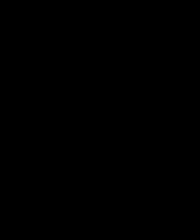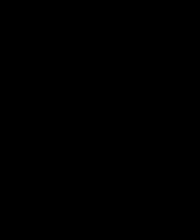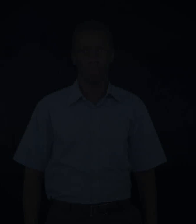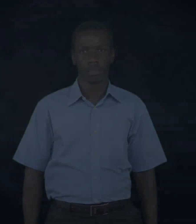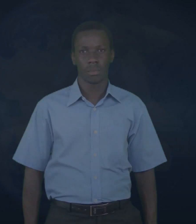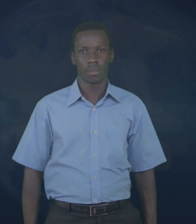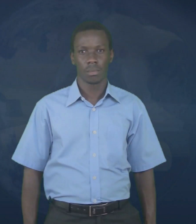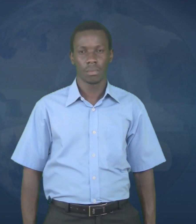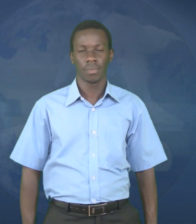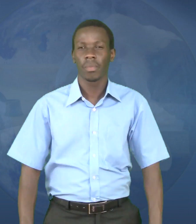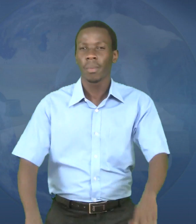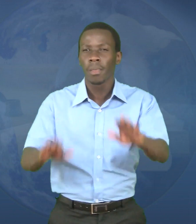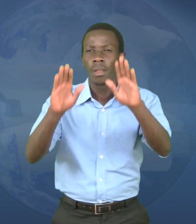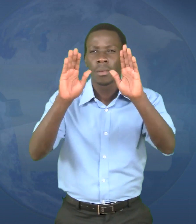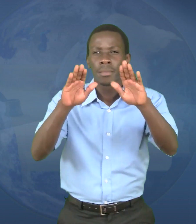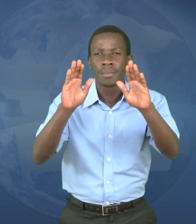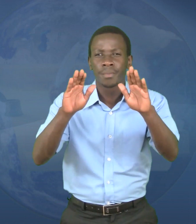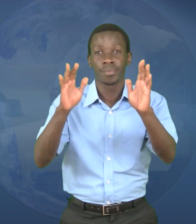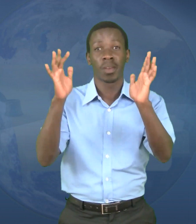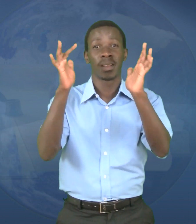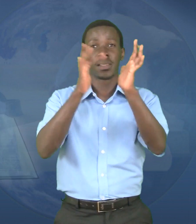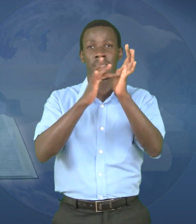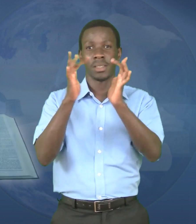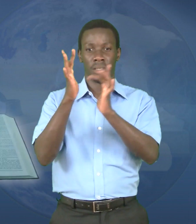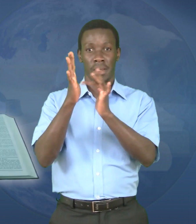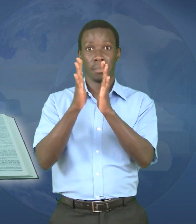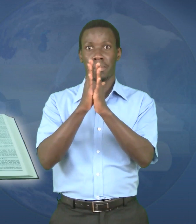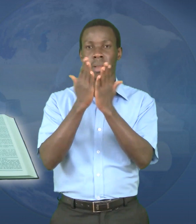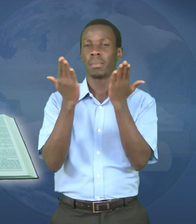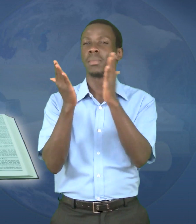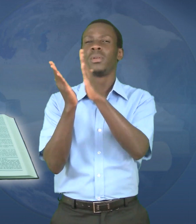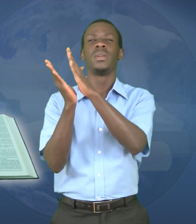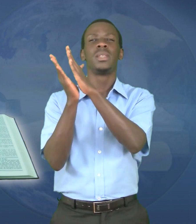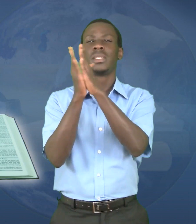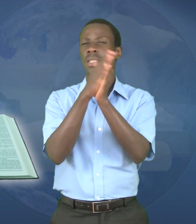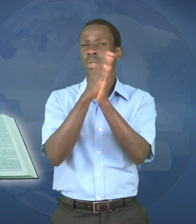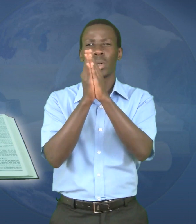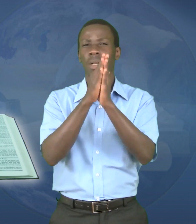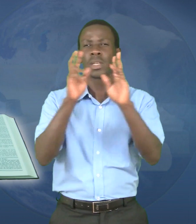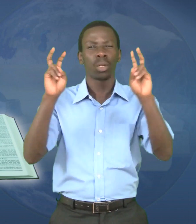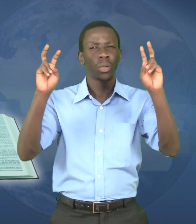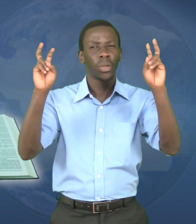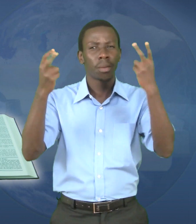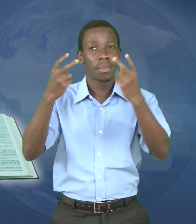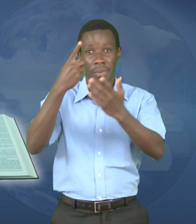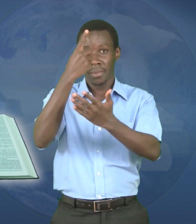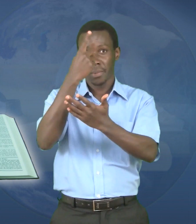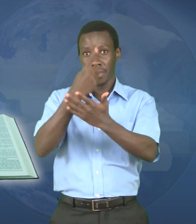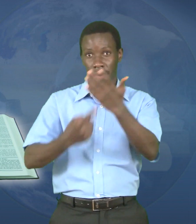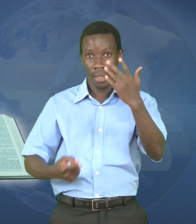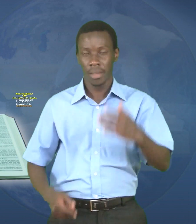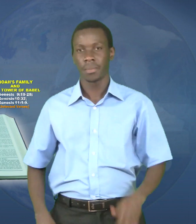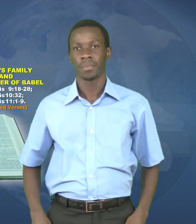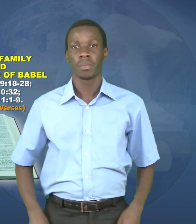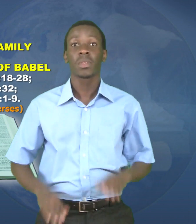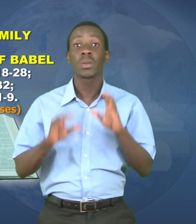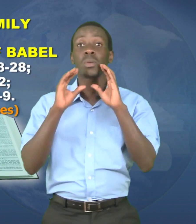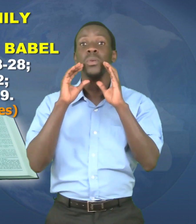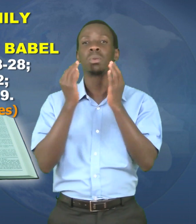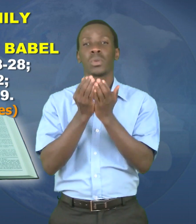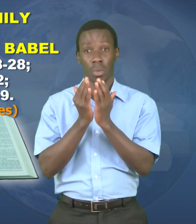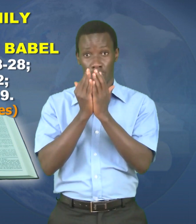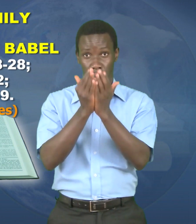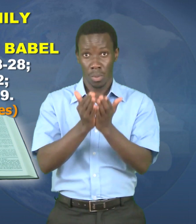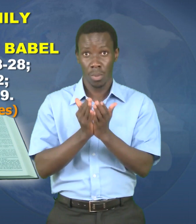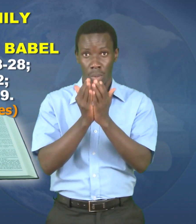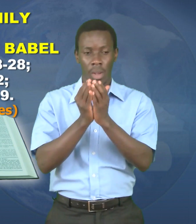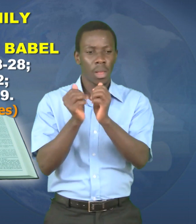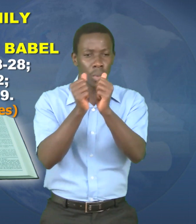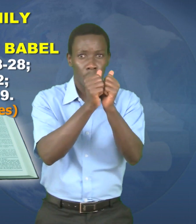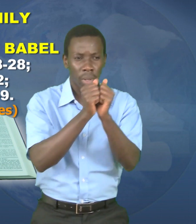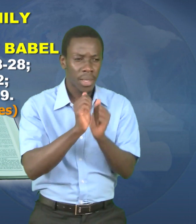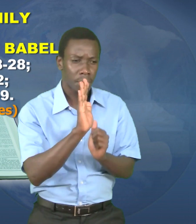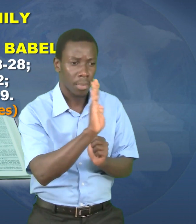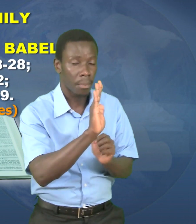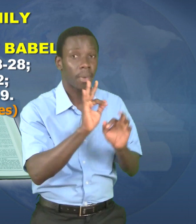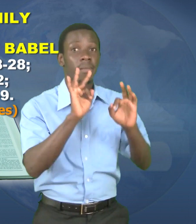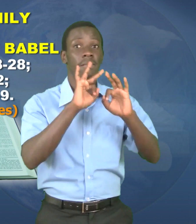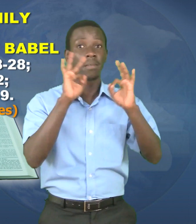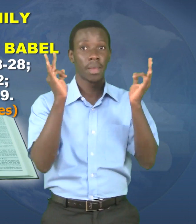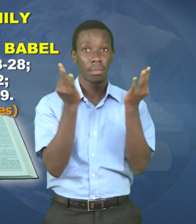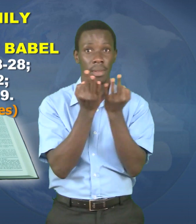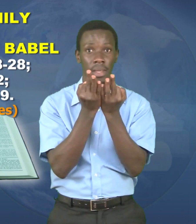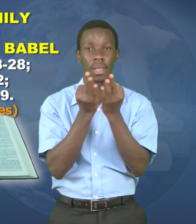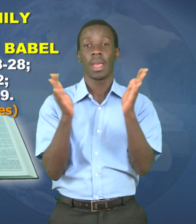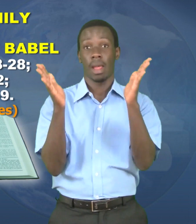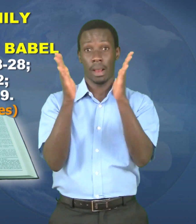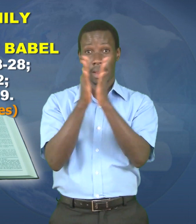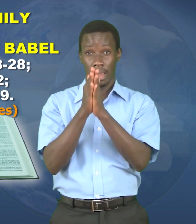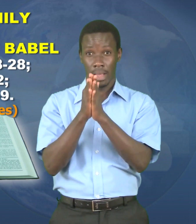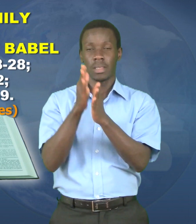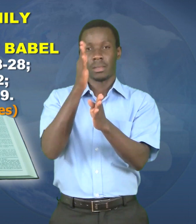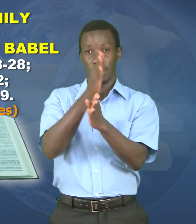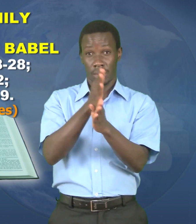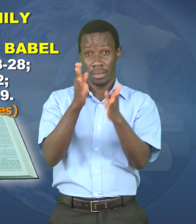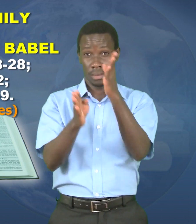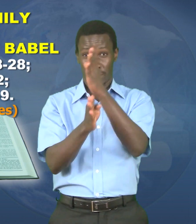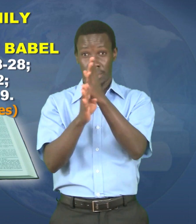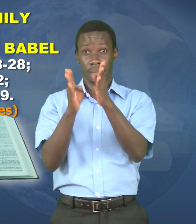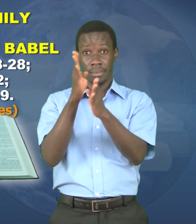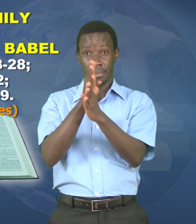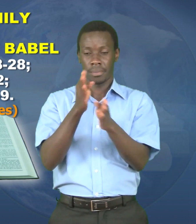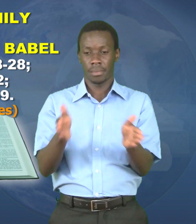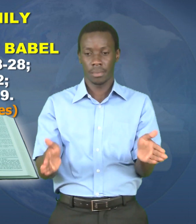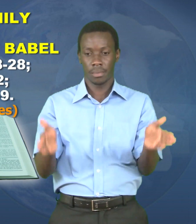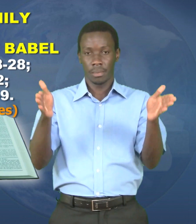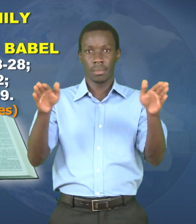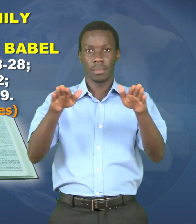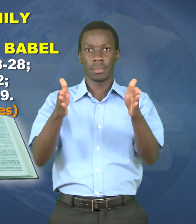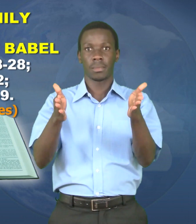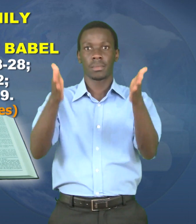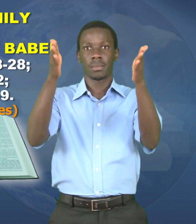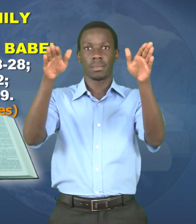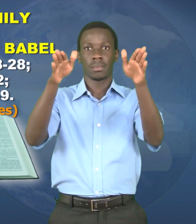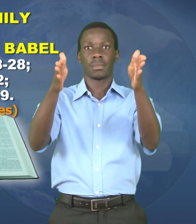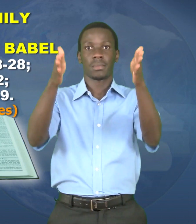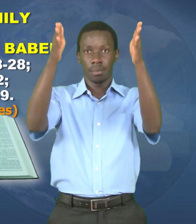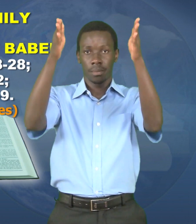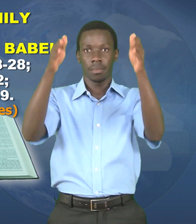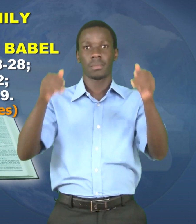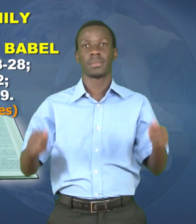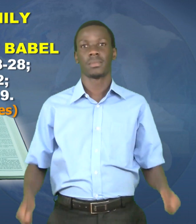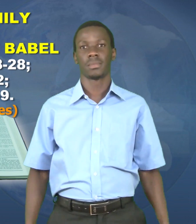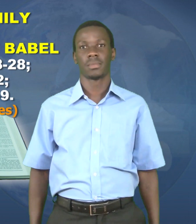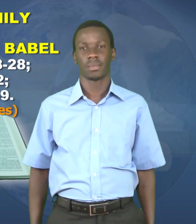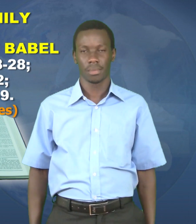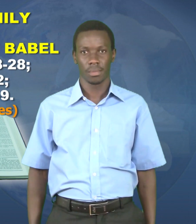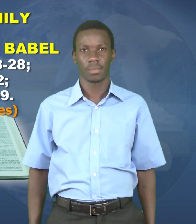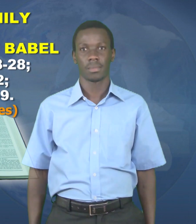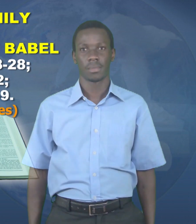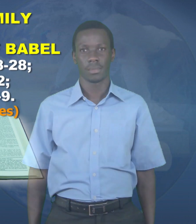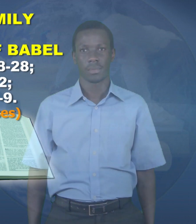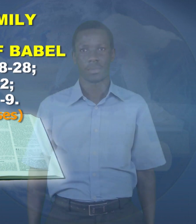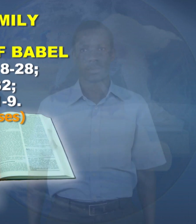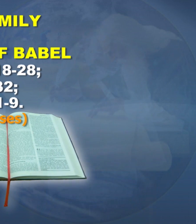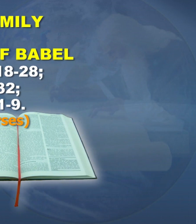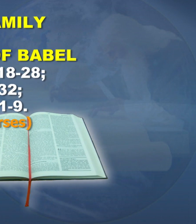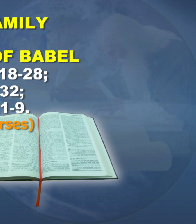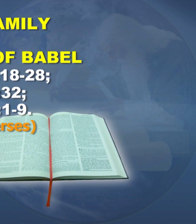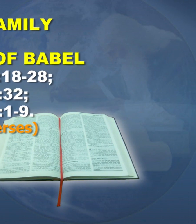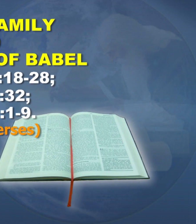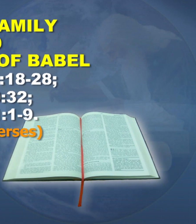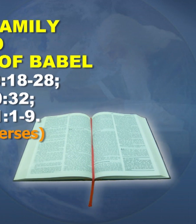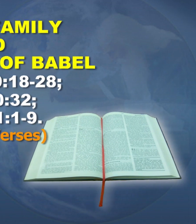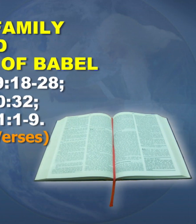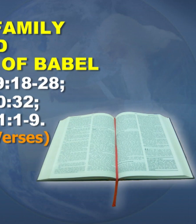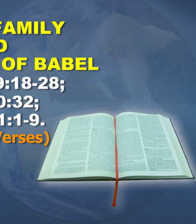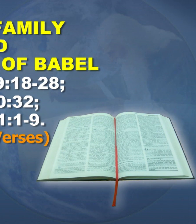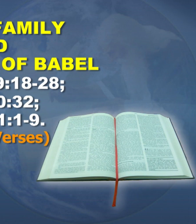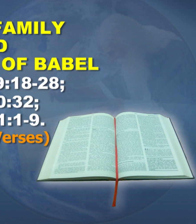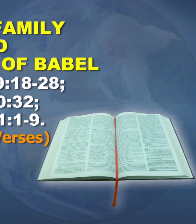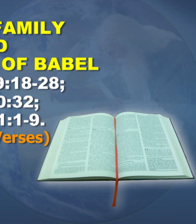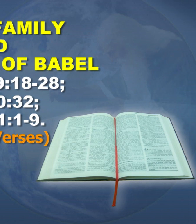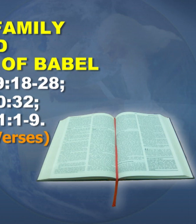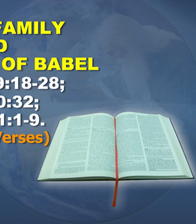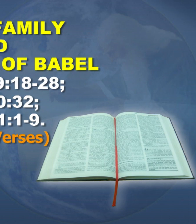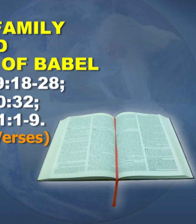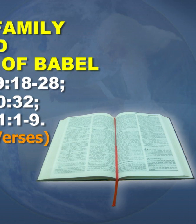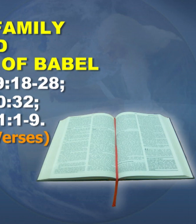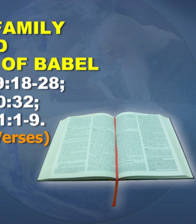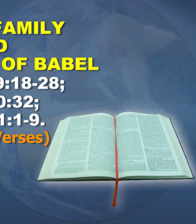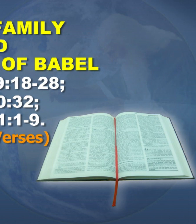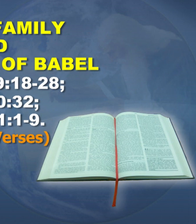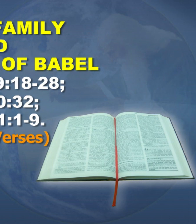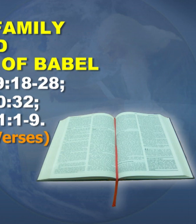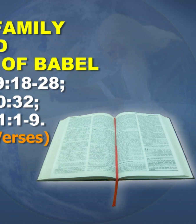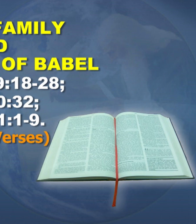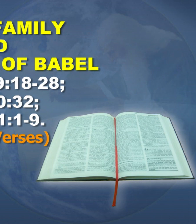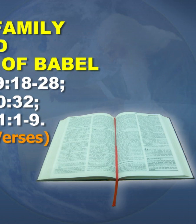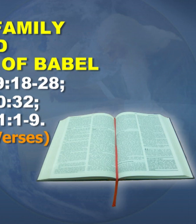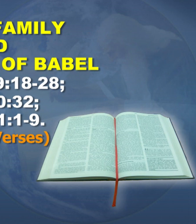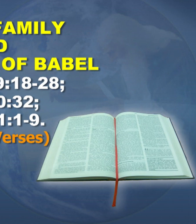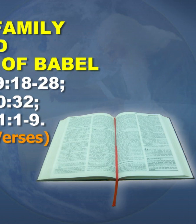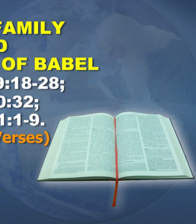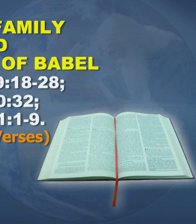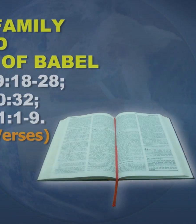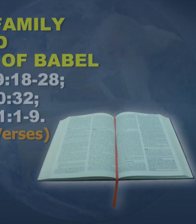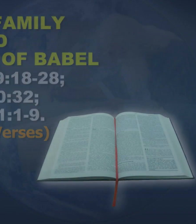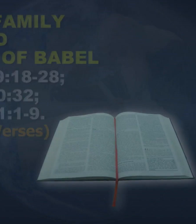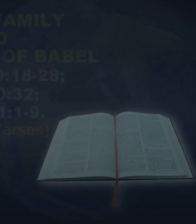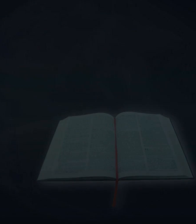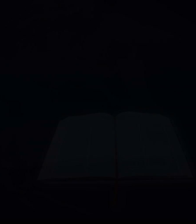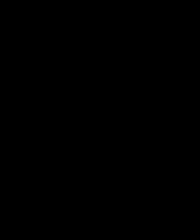Noah and his family - tower of Babel